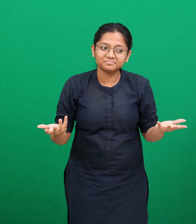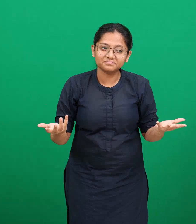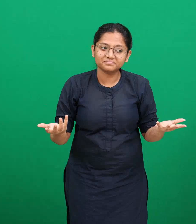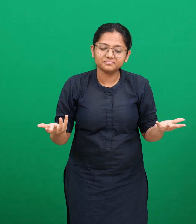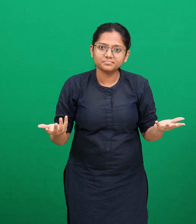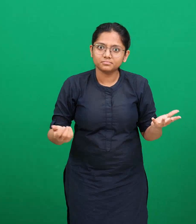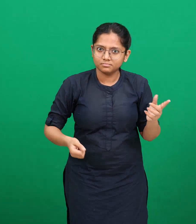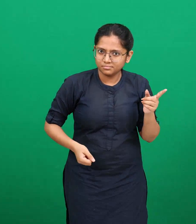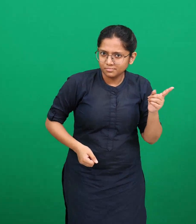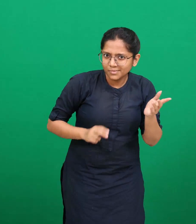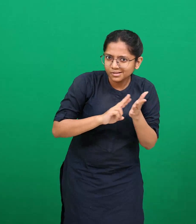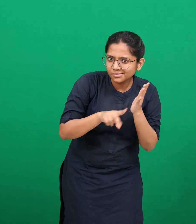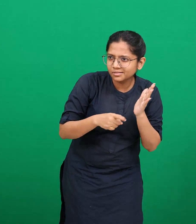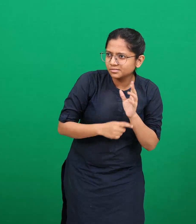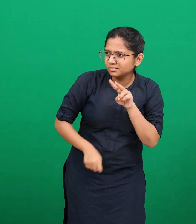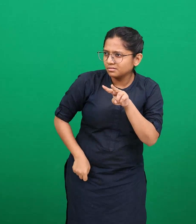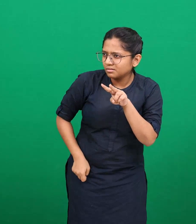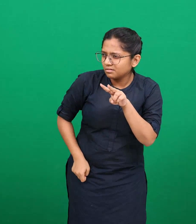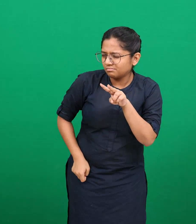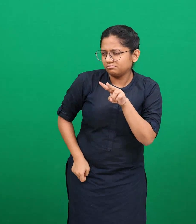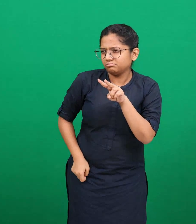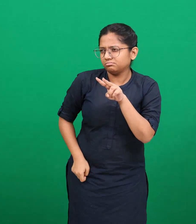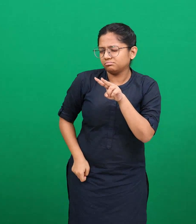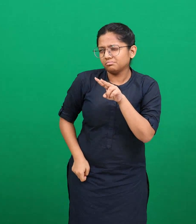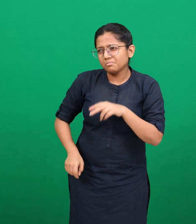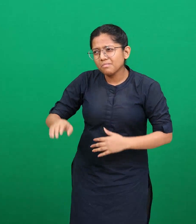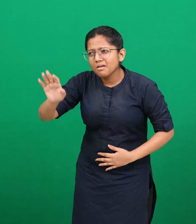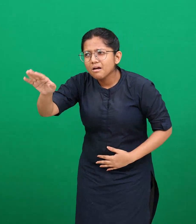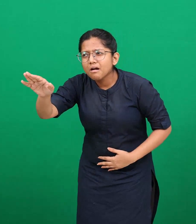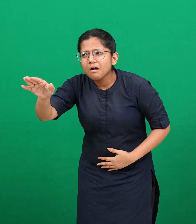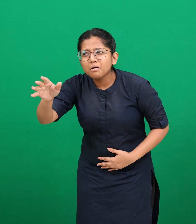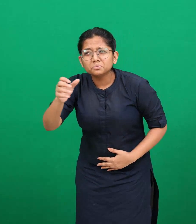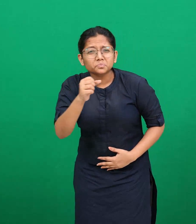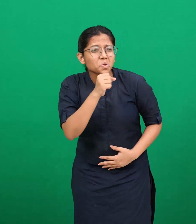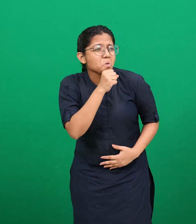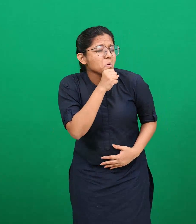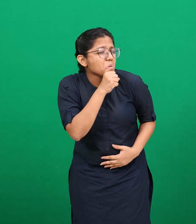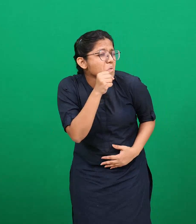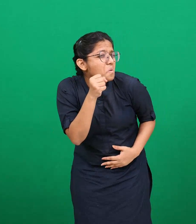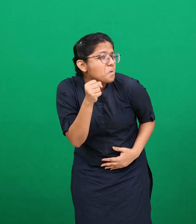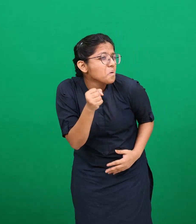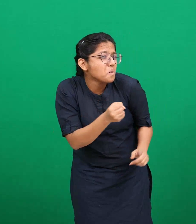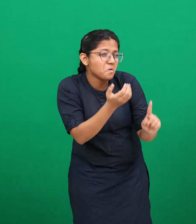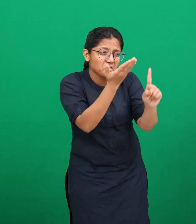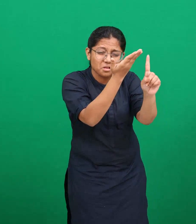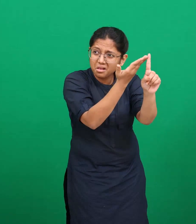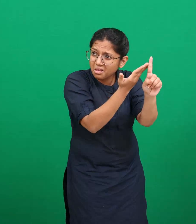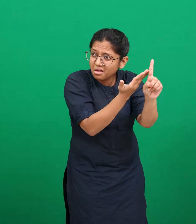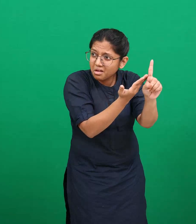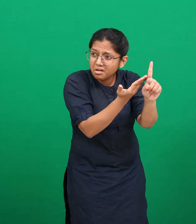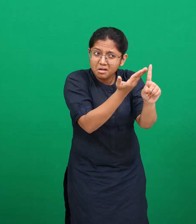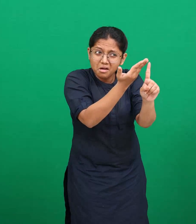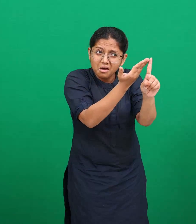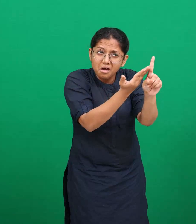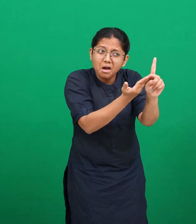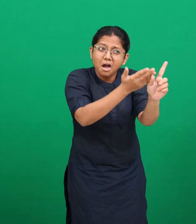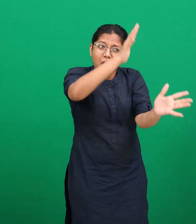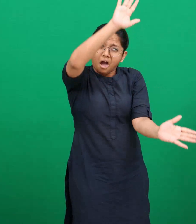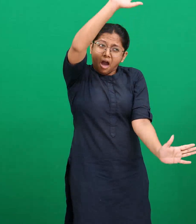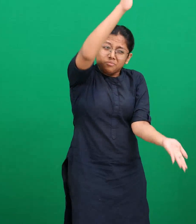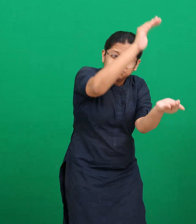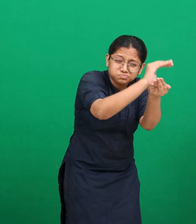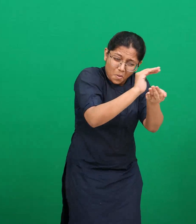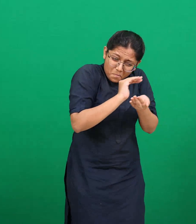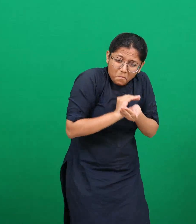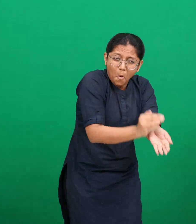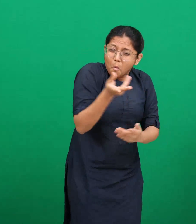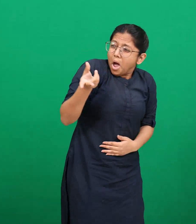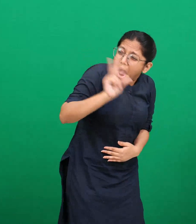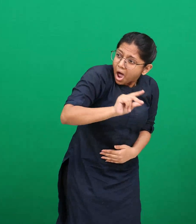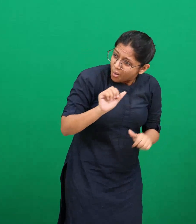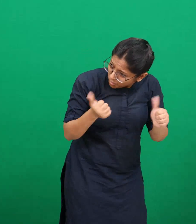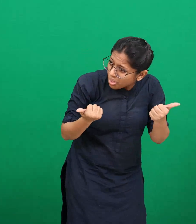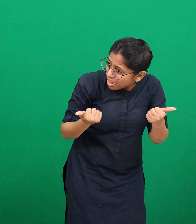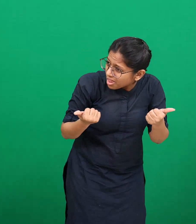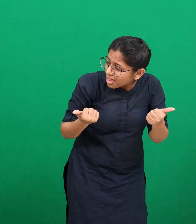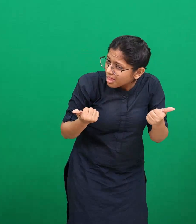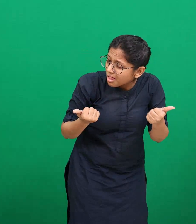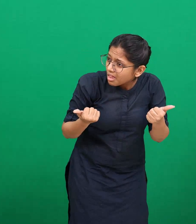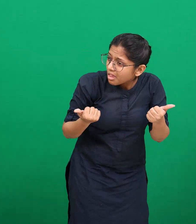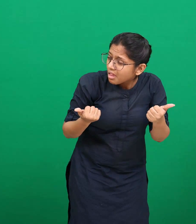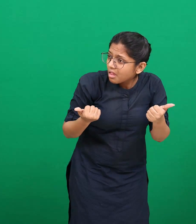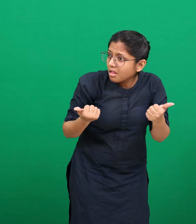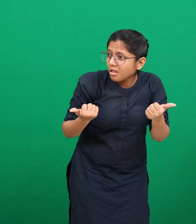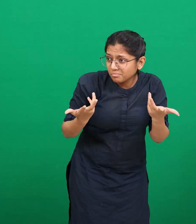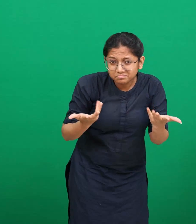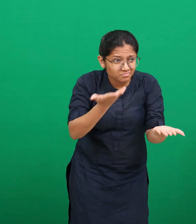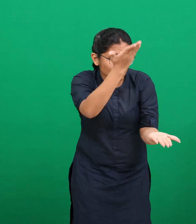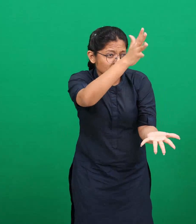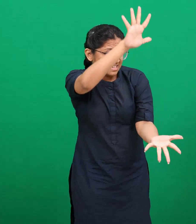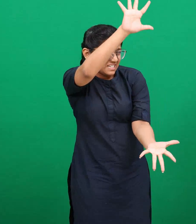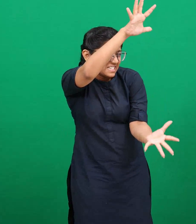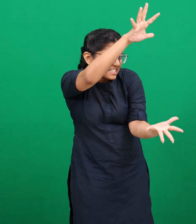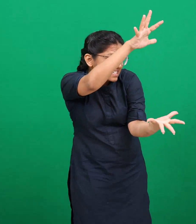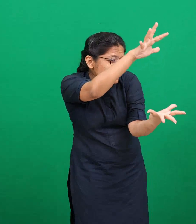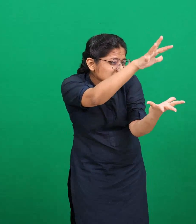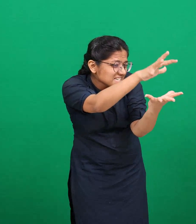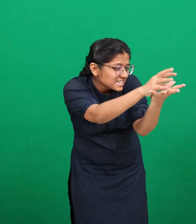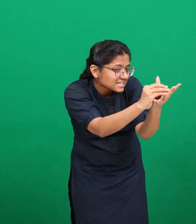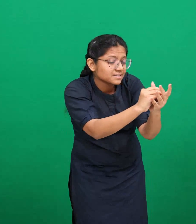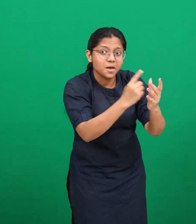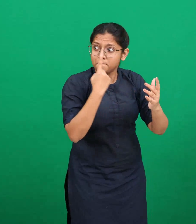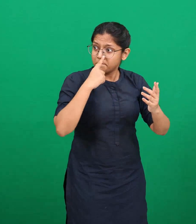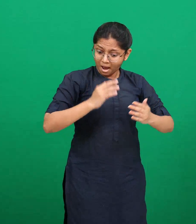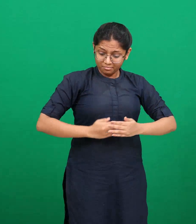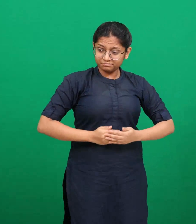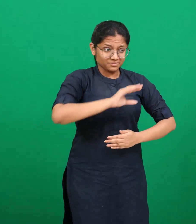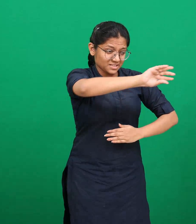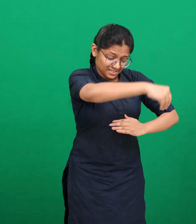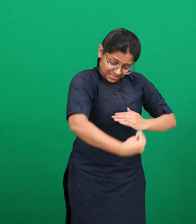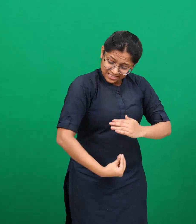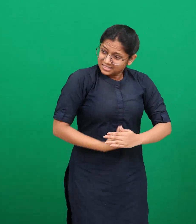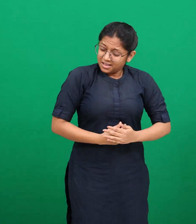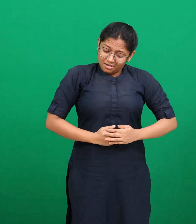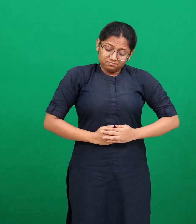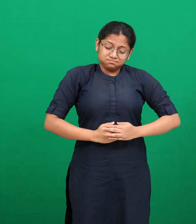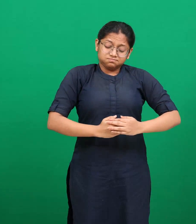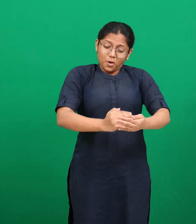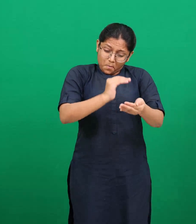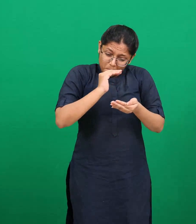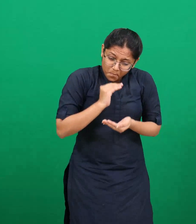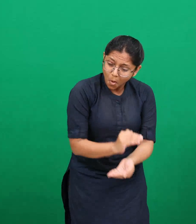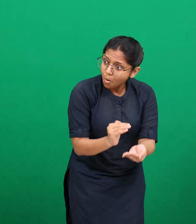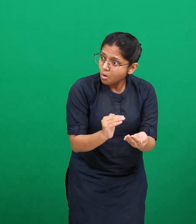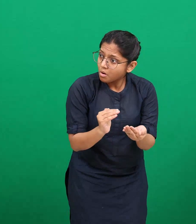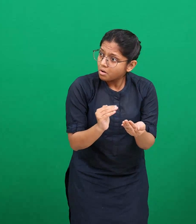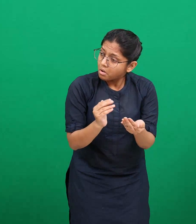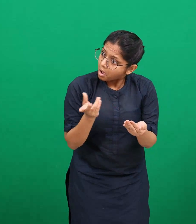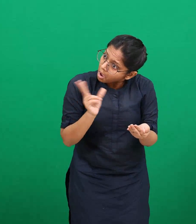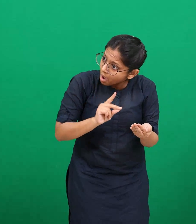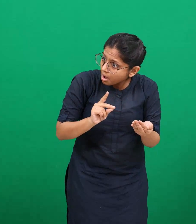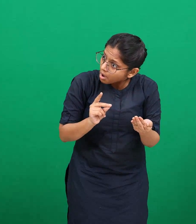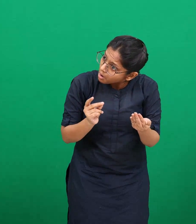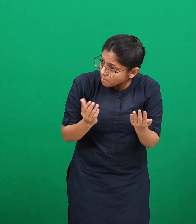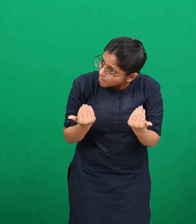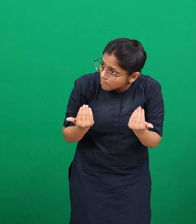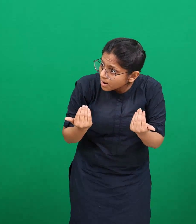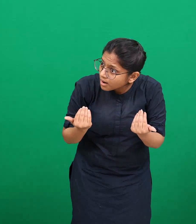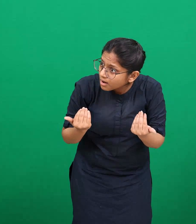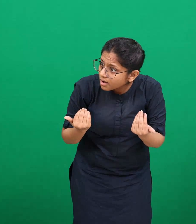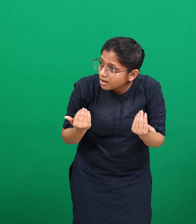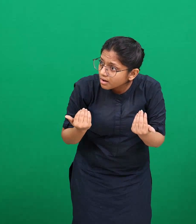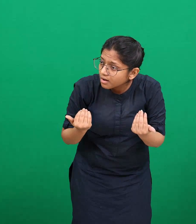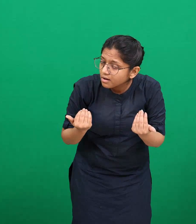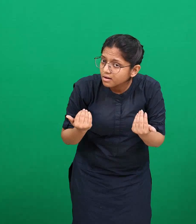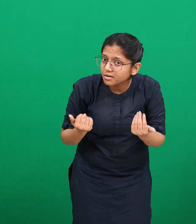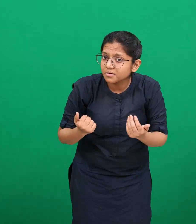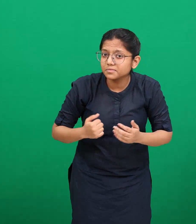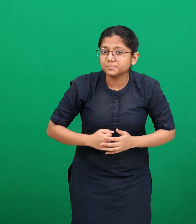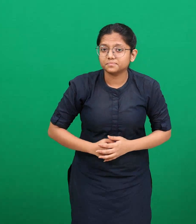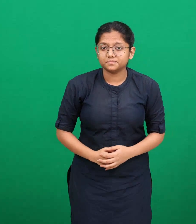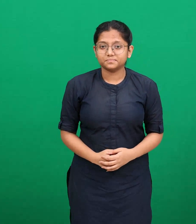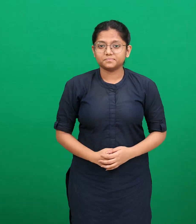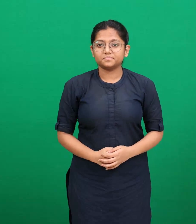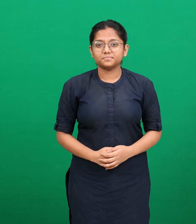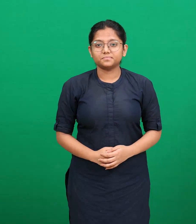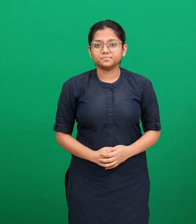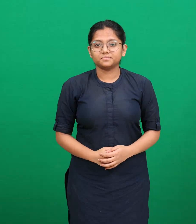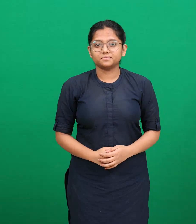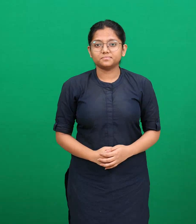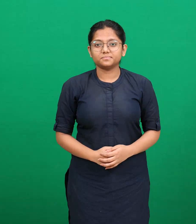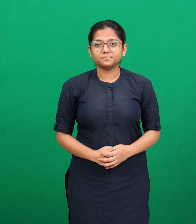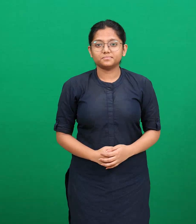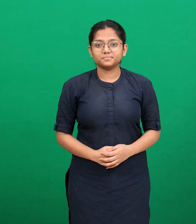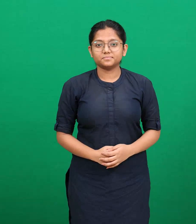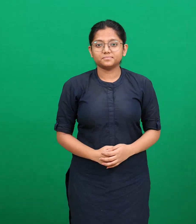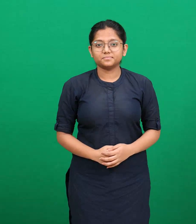"How can a man be born when he is old?" Nicodemus asked. " Can he enter his mother's womb a second time to be born?"